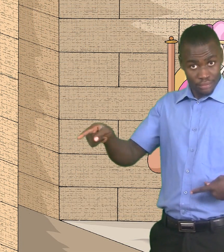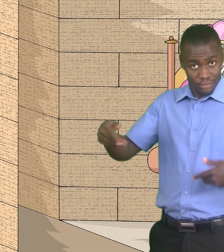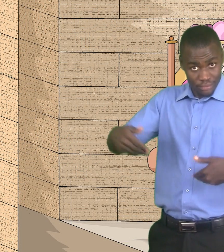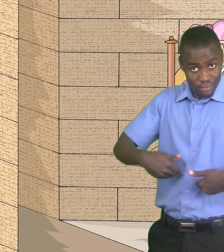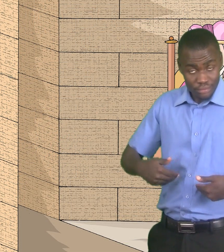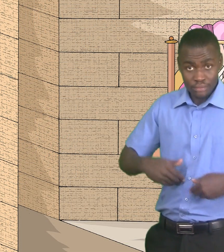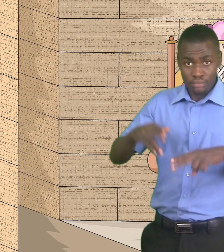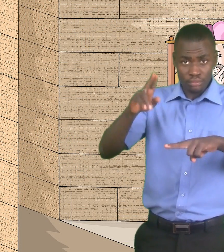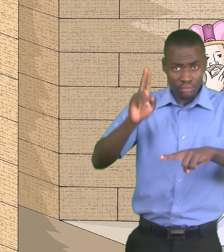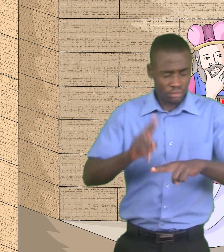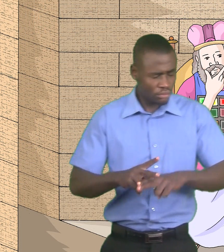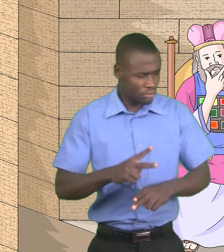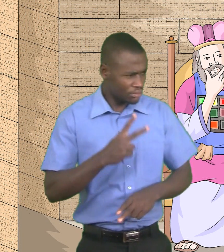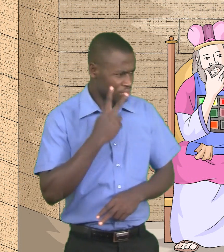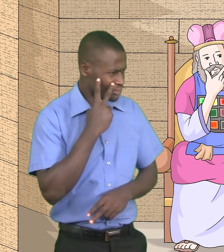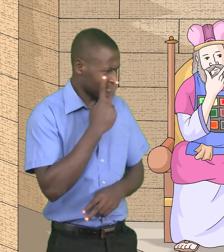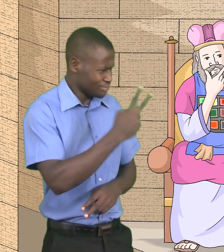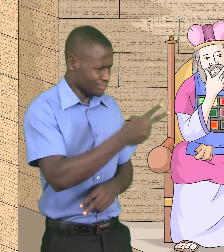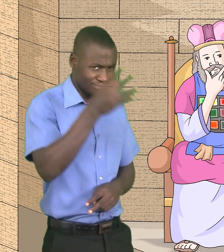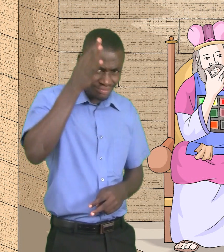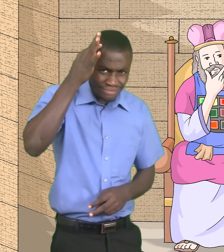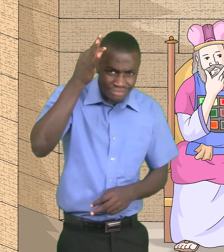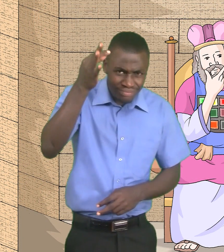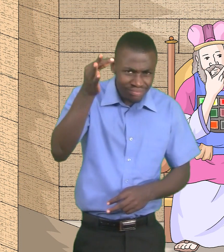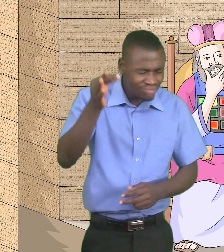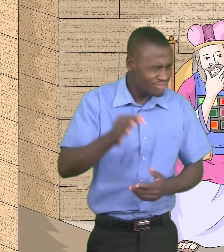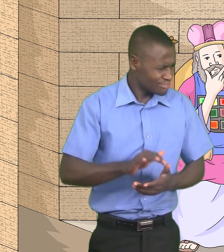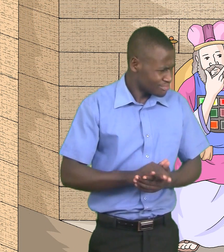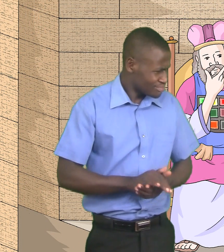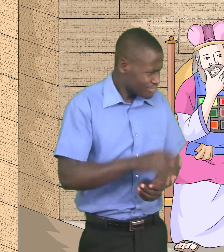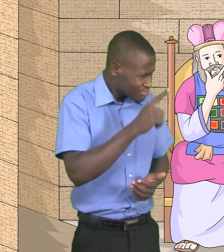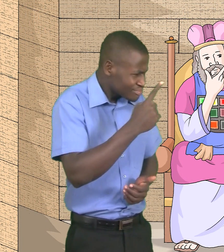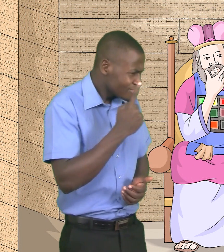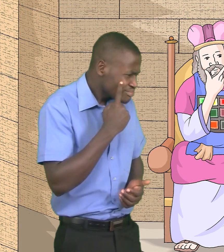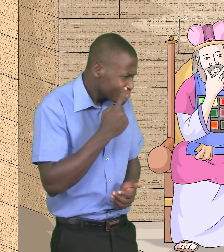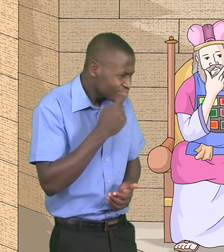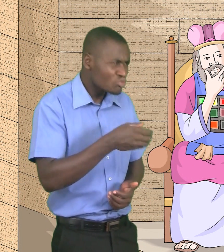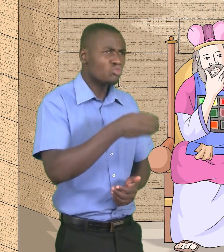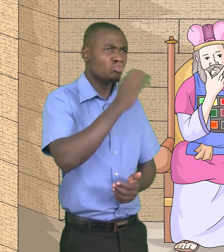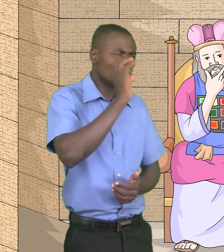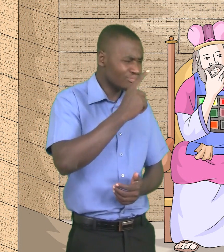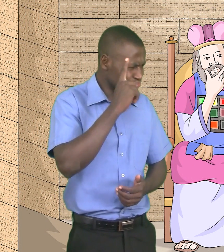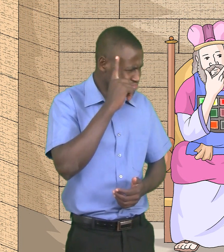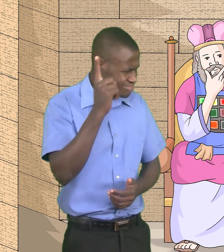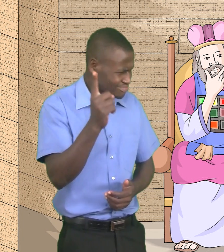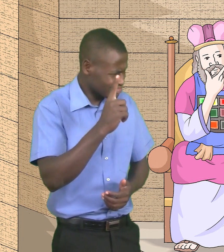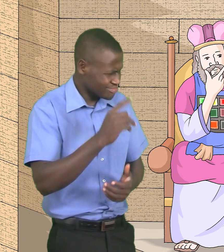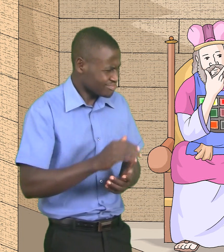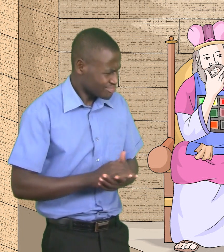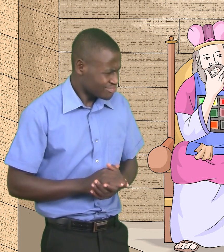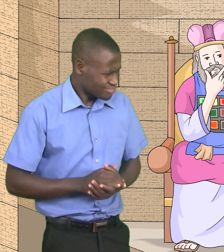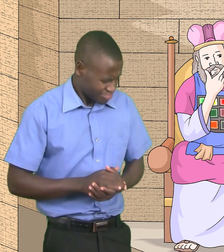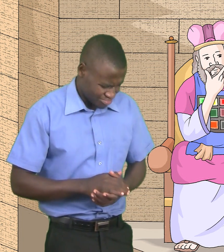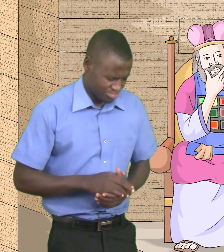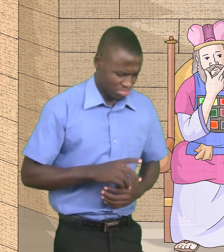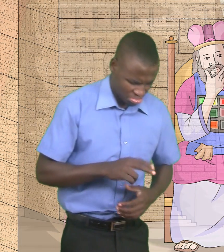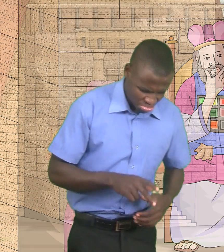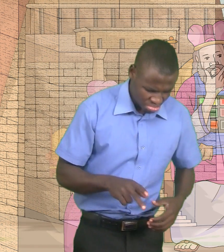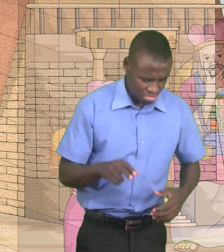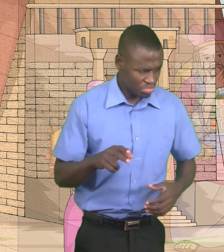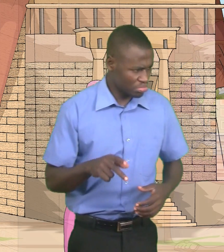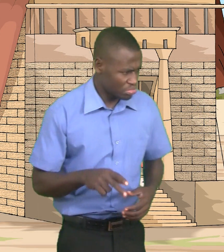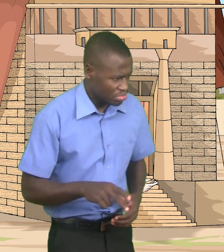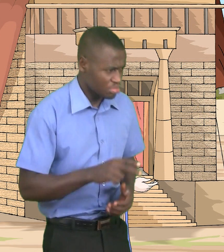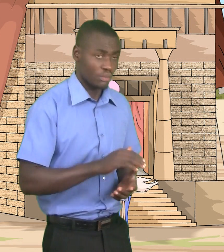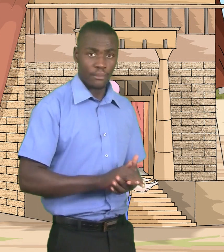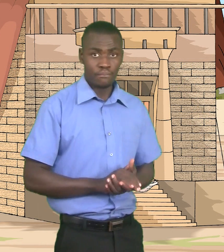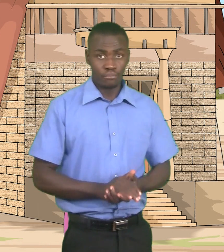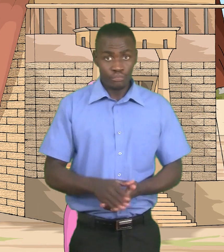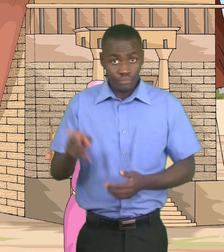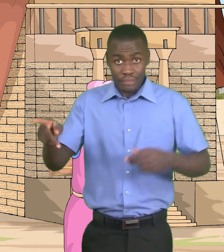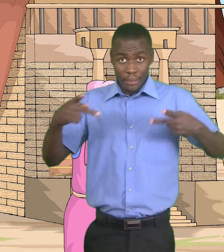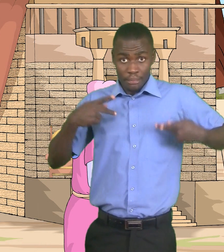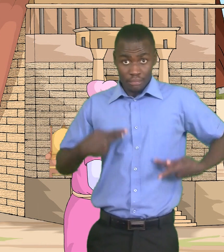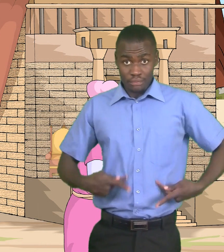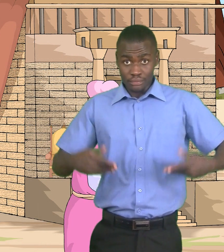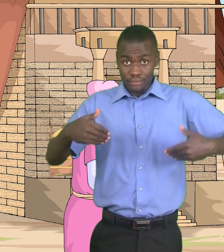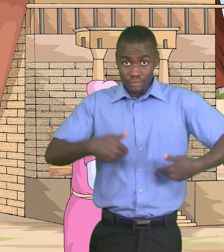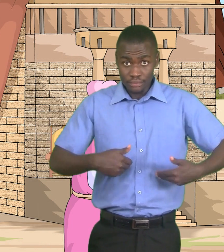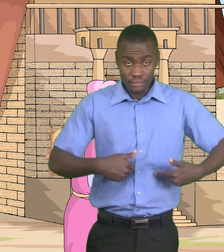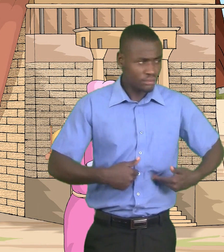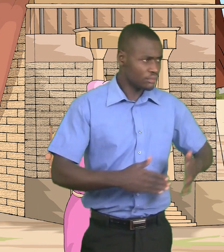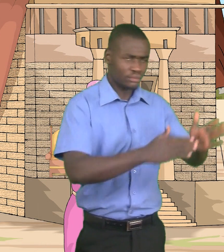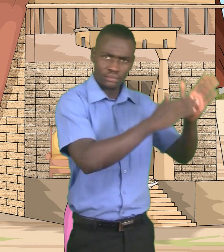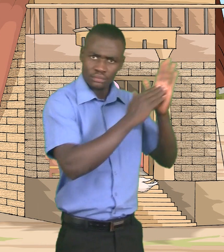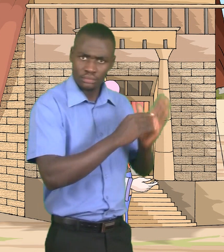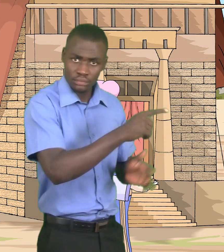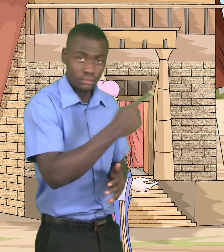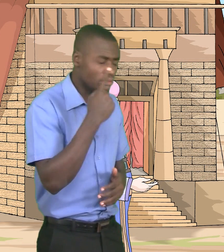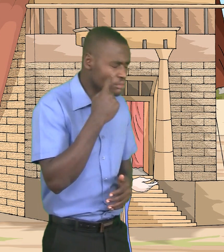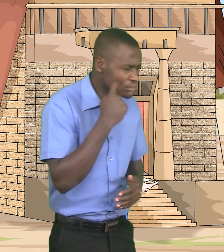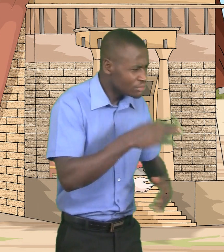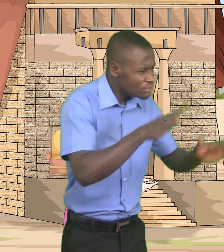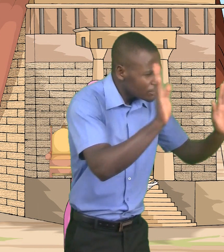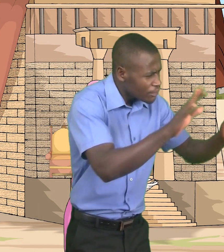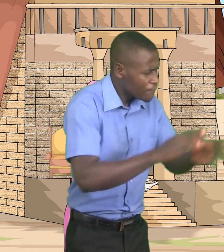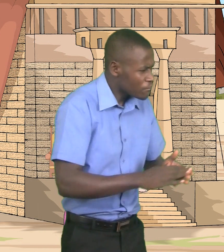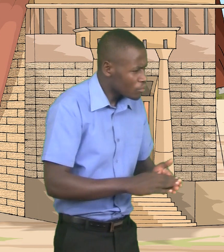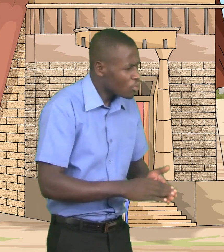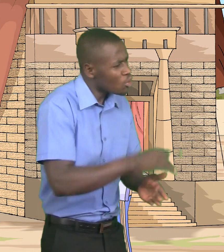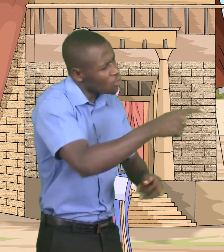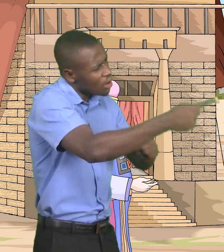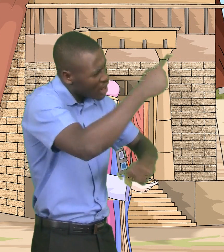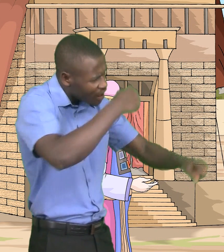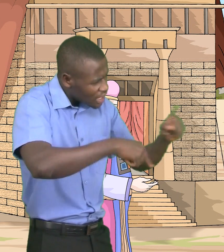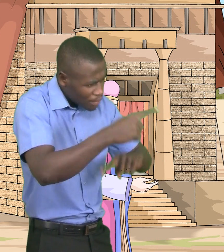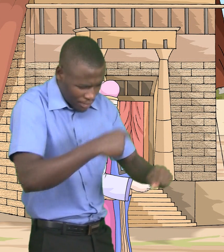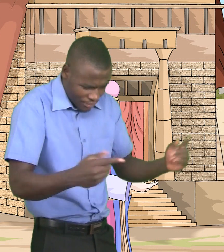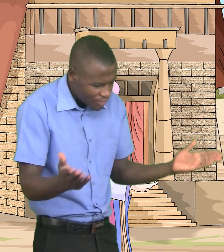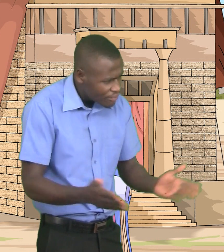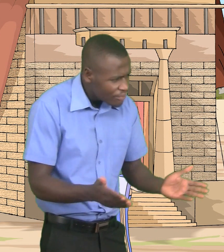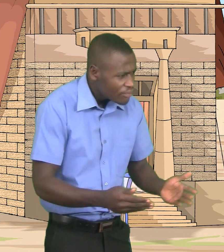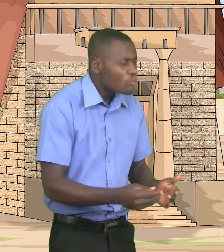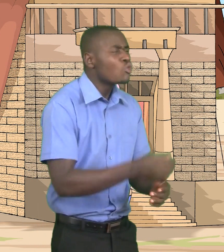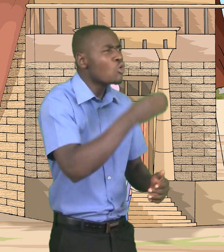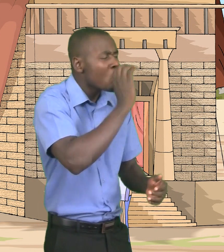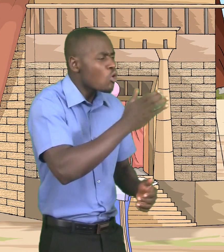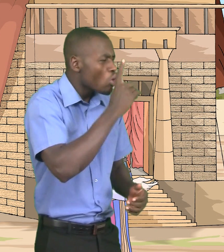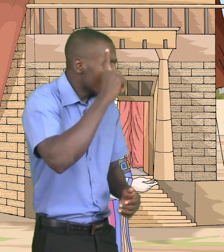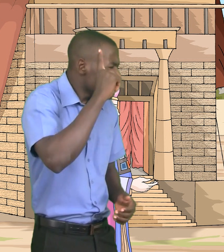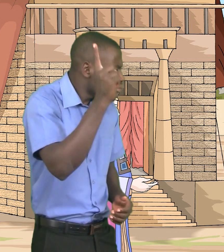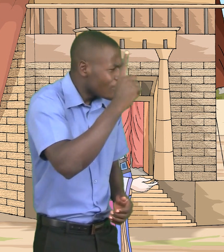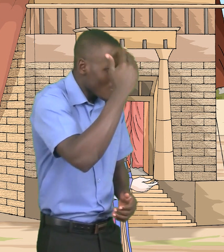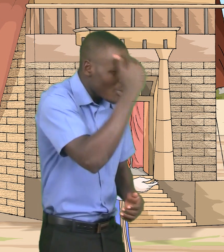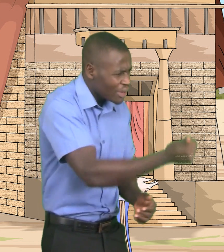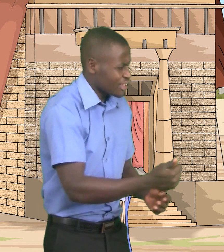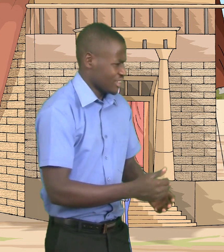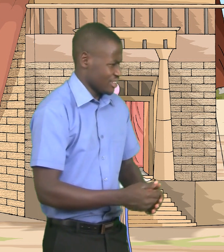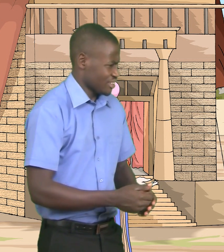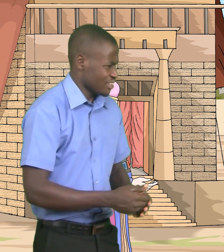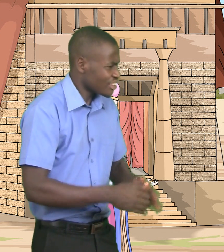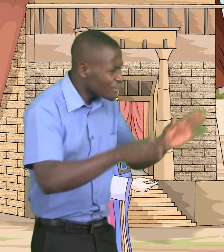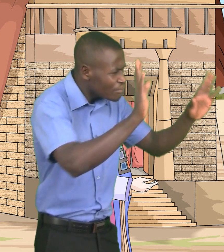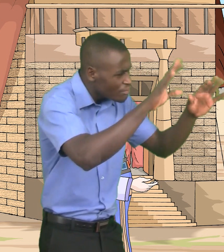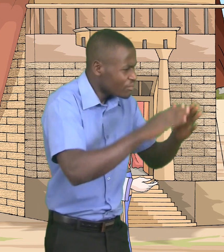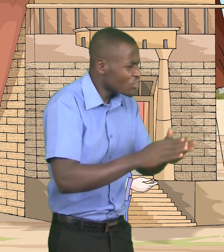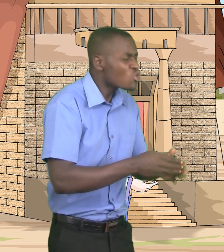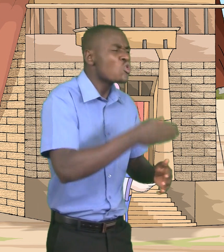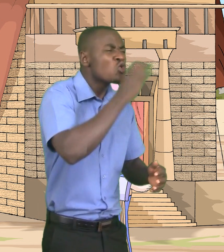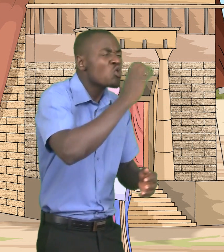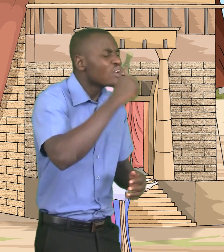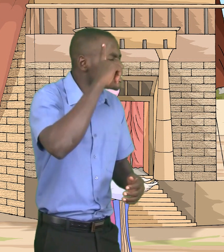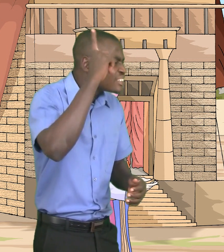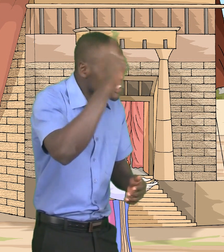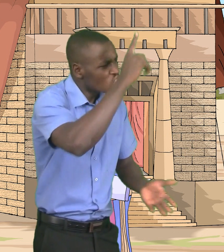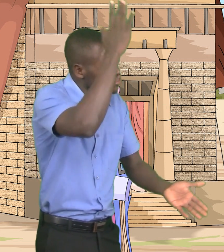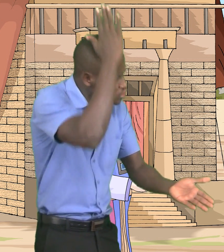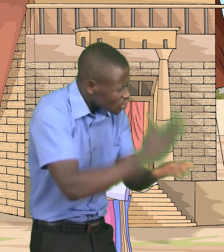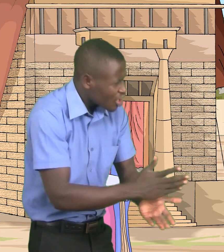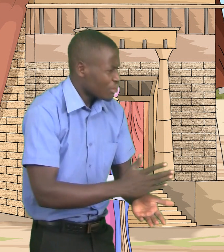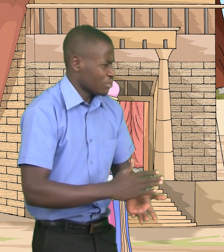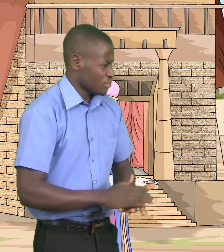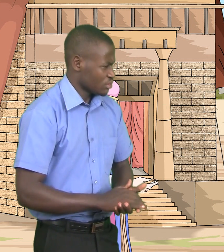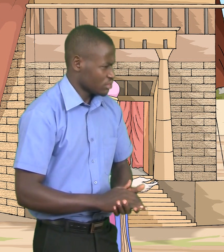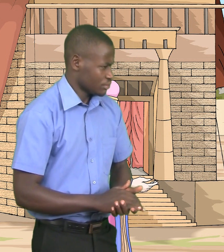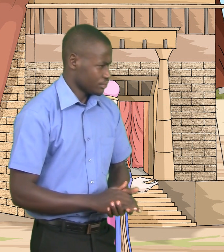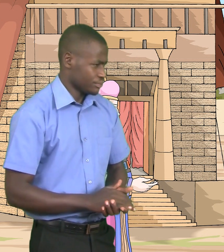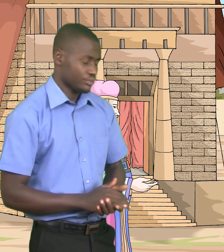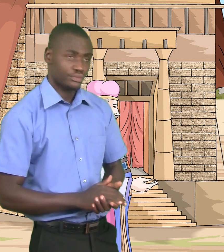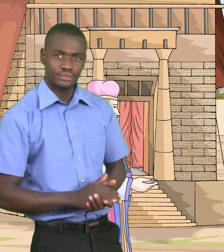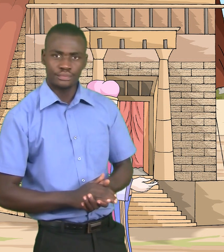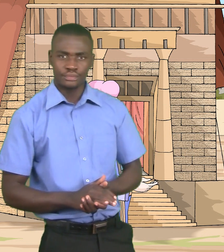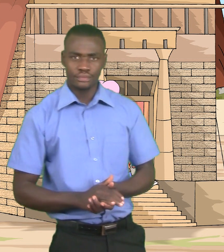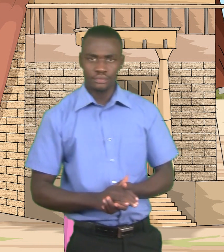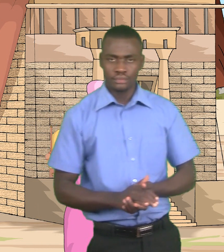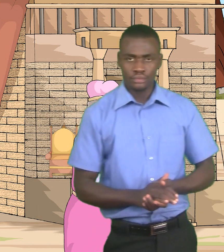Hannah was praying in her heart, and though her lips were moving, her voice could not be heard.